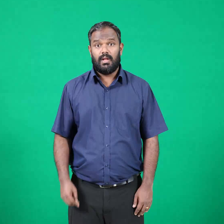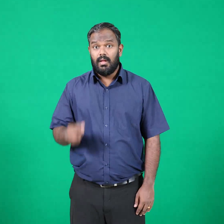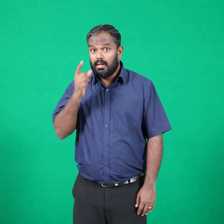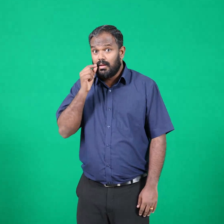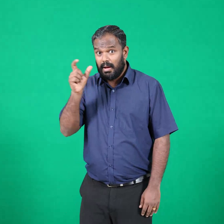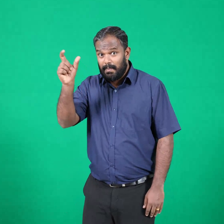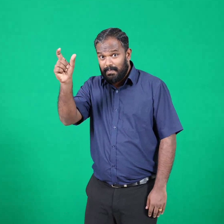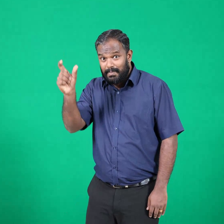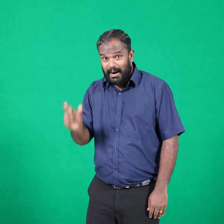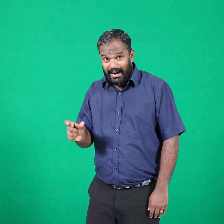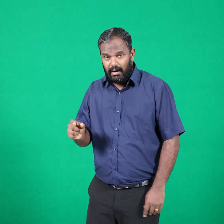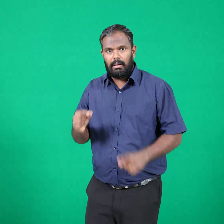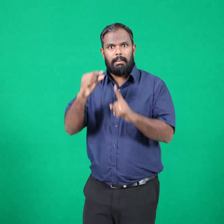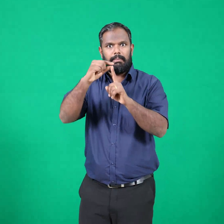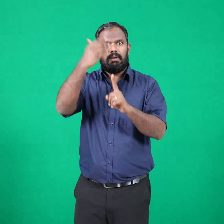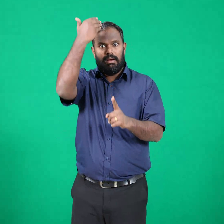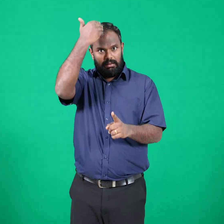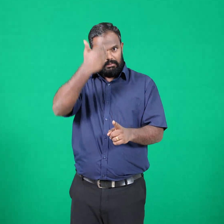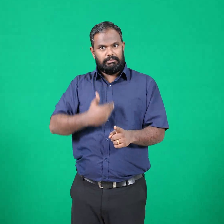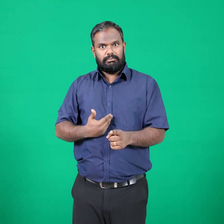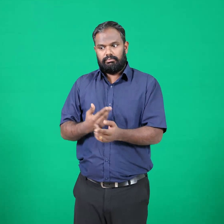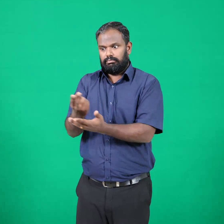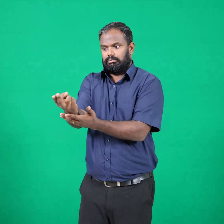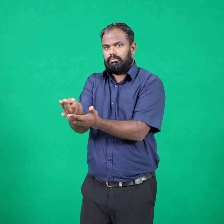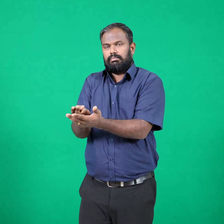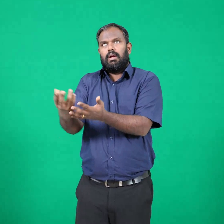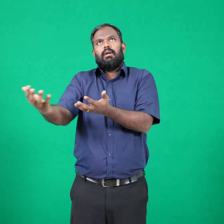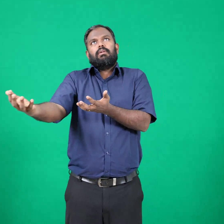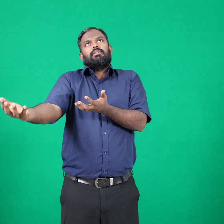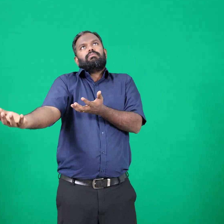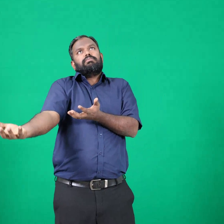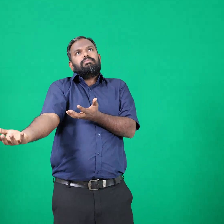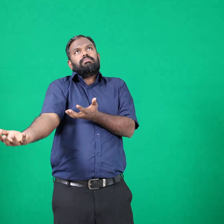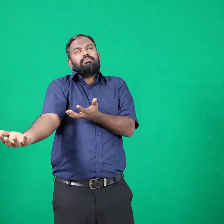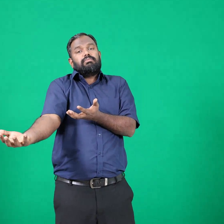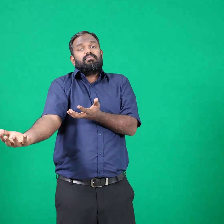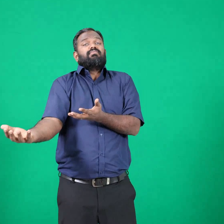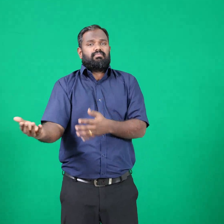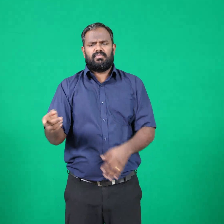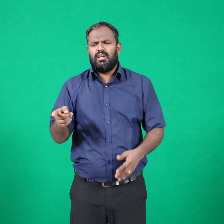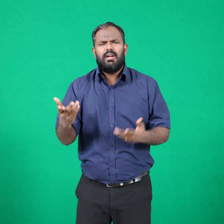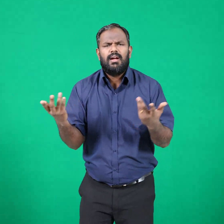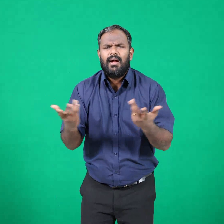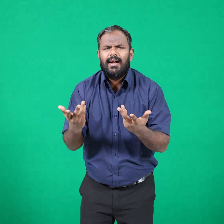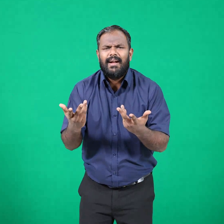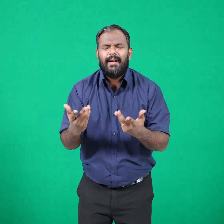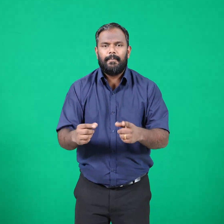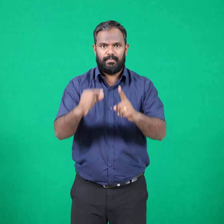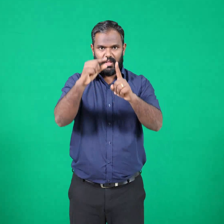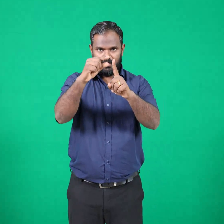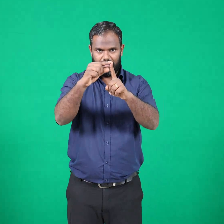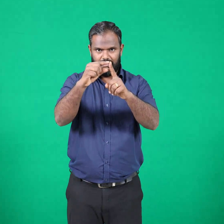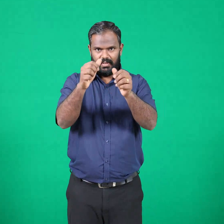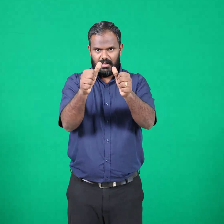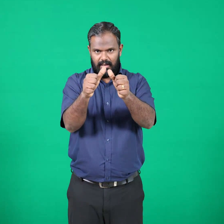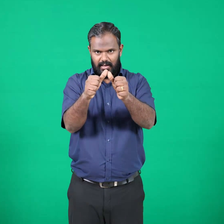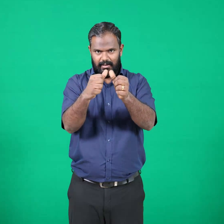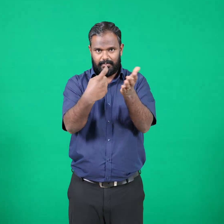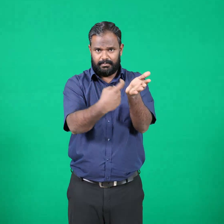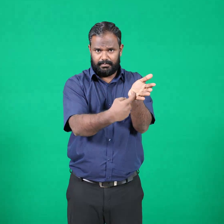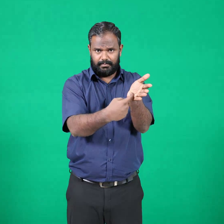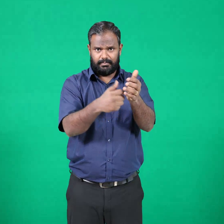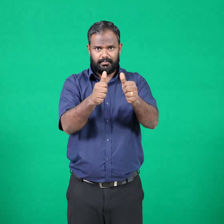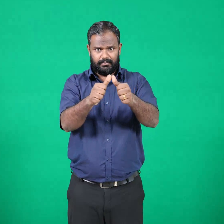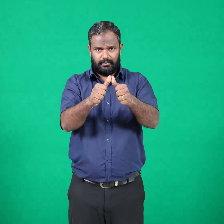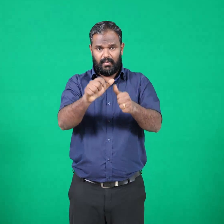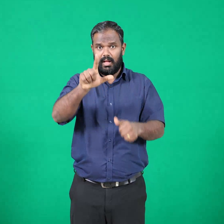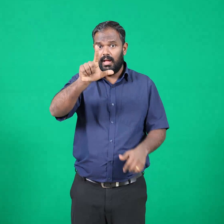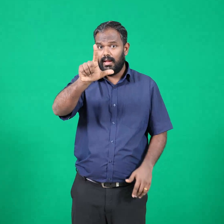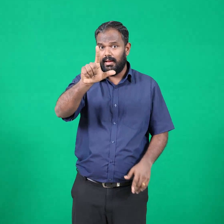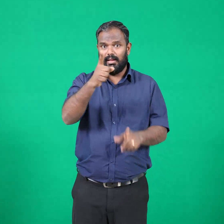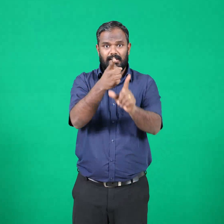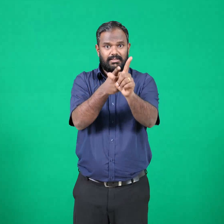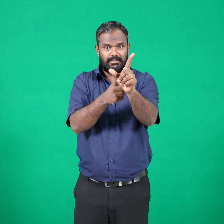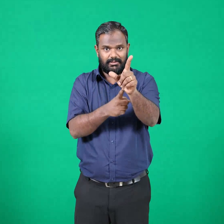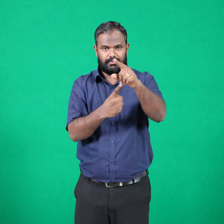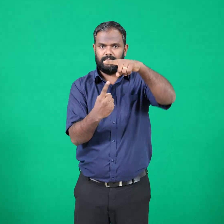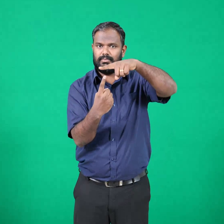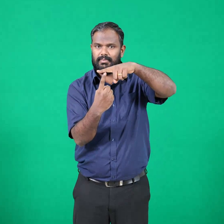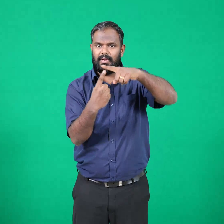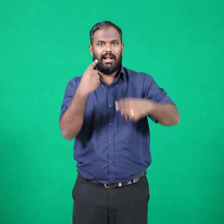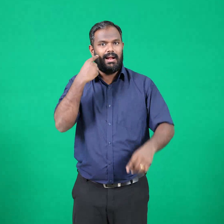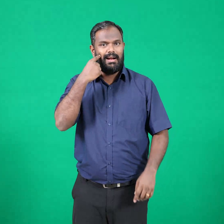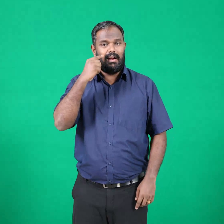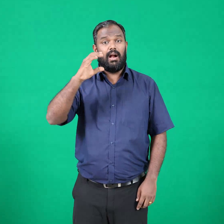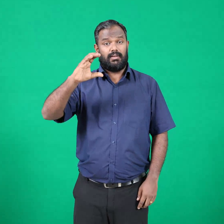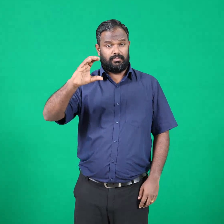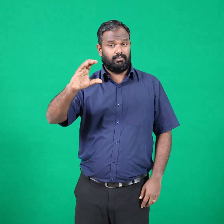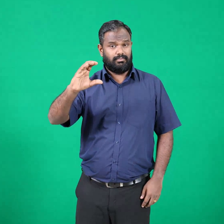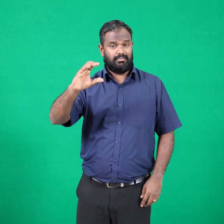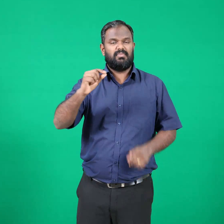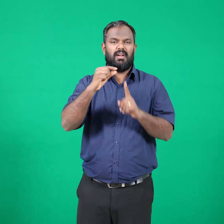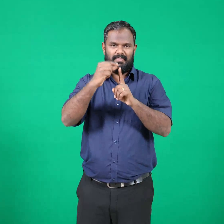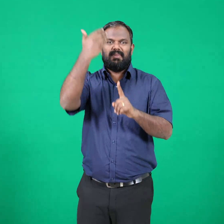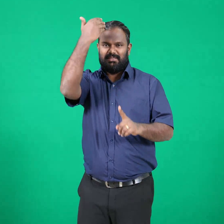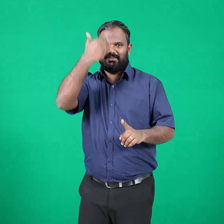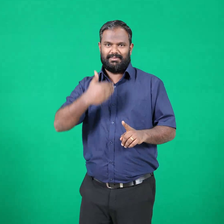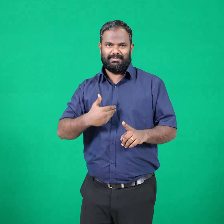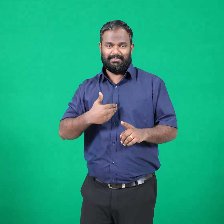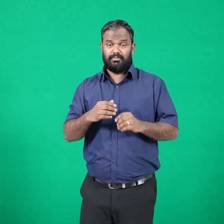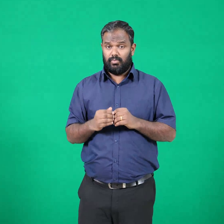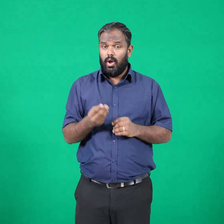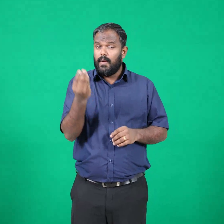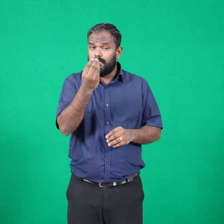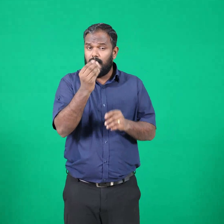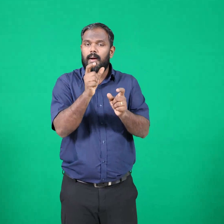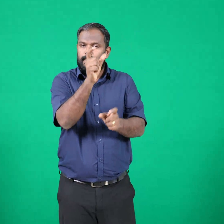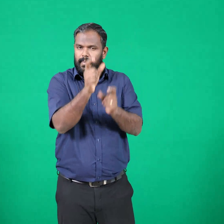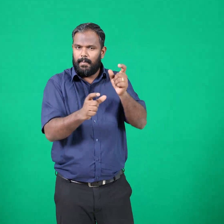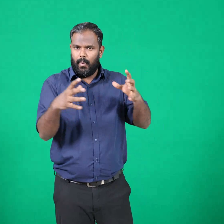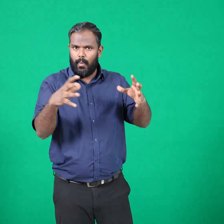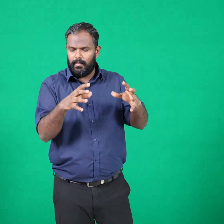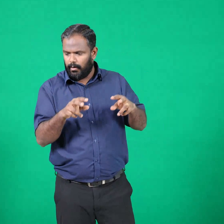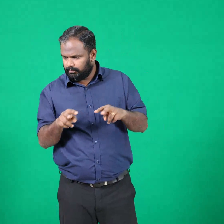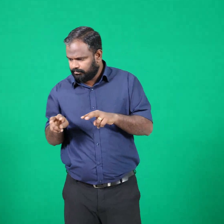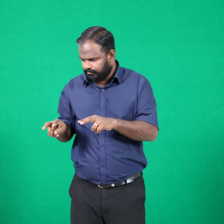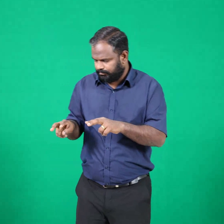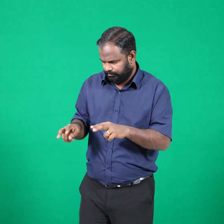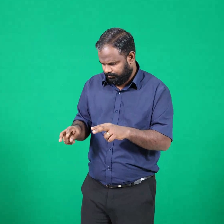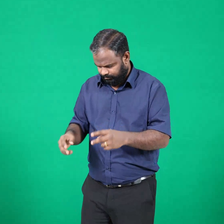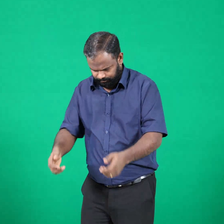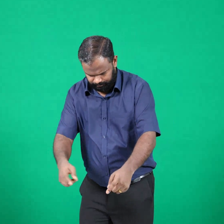Just then some men came carrying a paralyzed man on a mat.